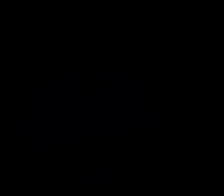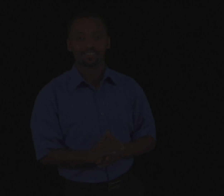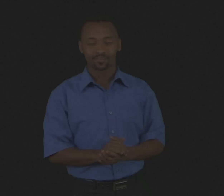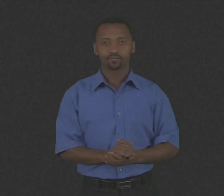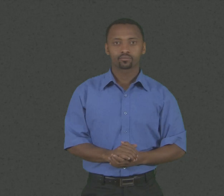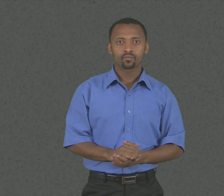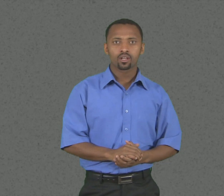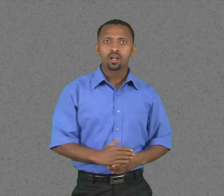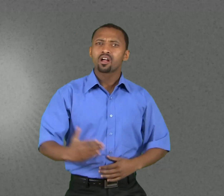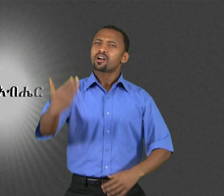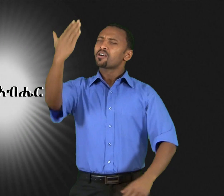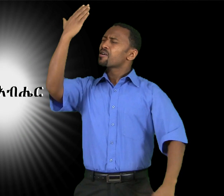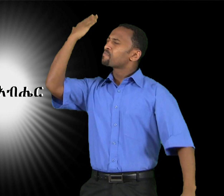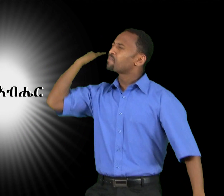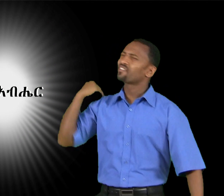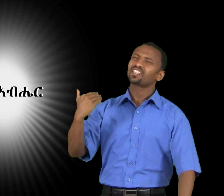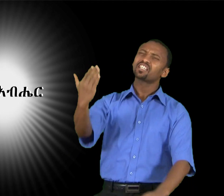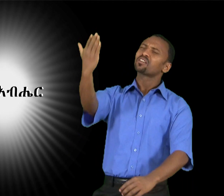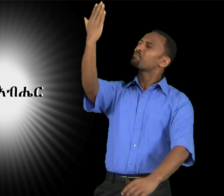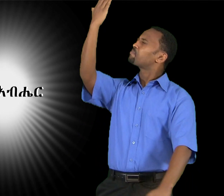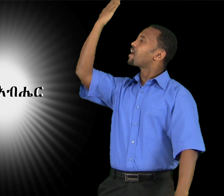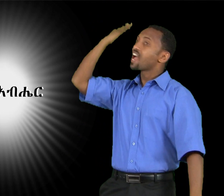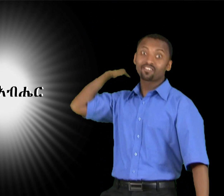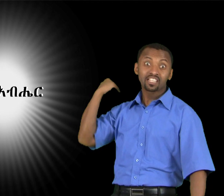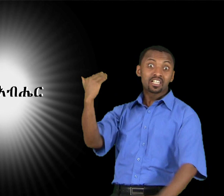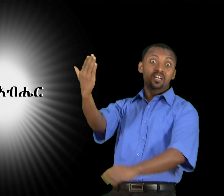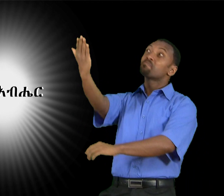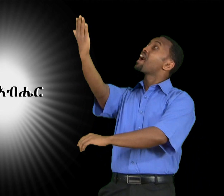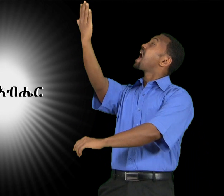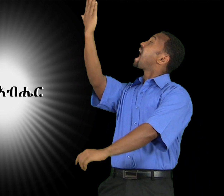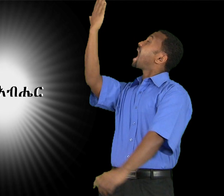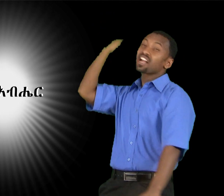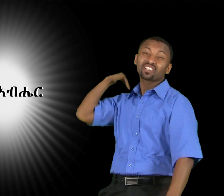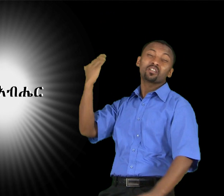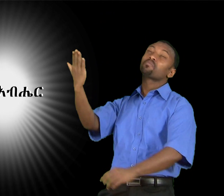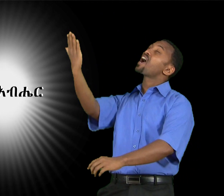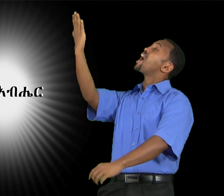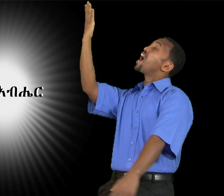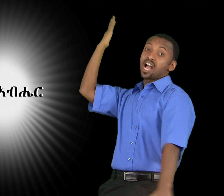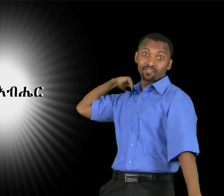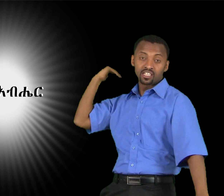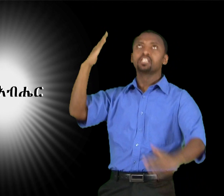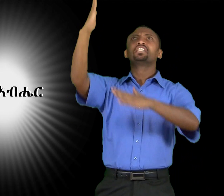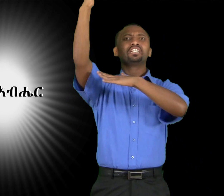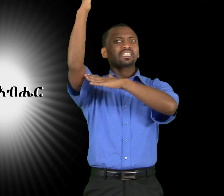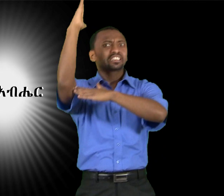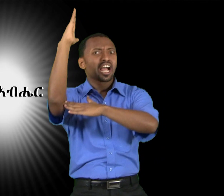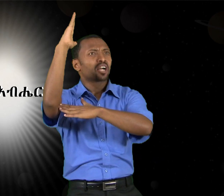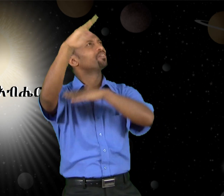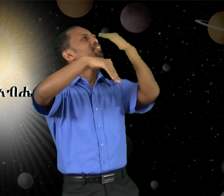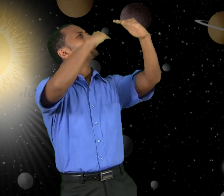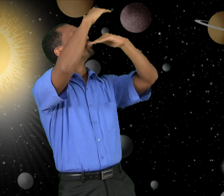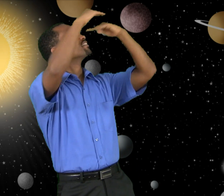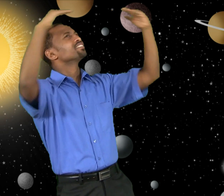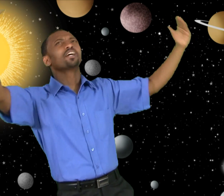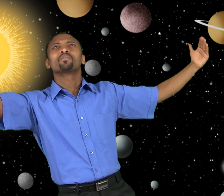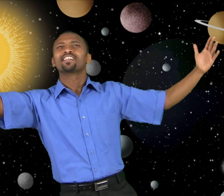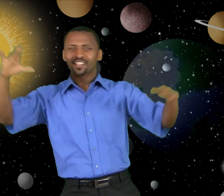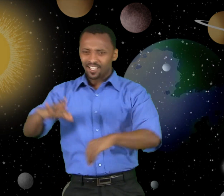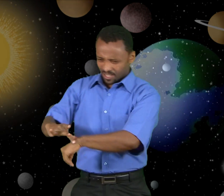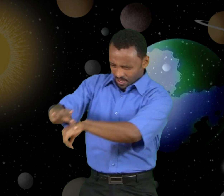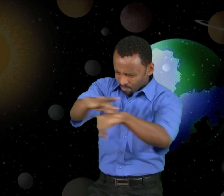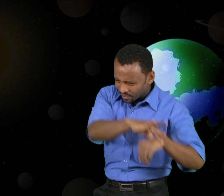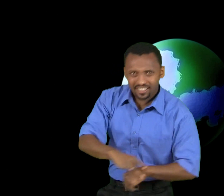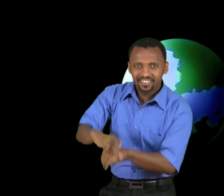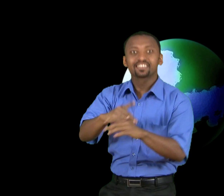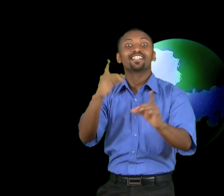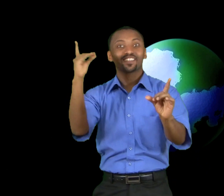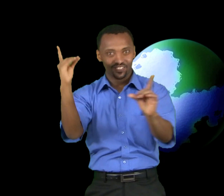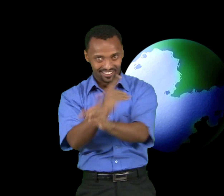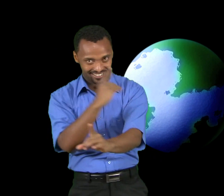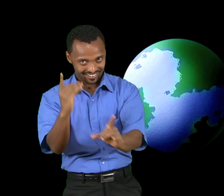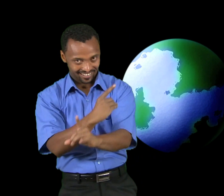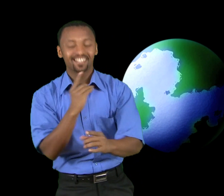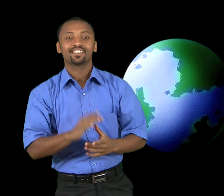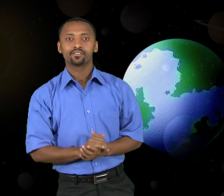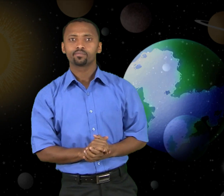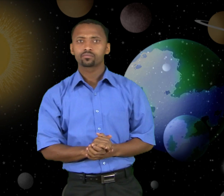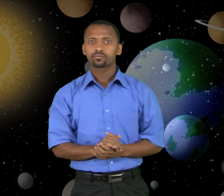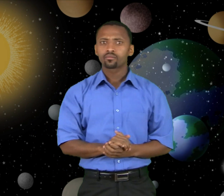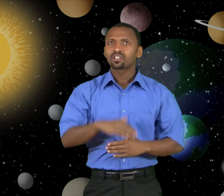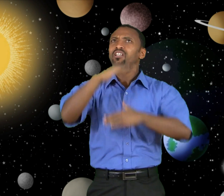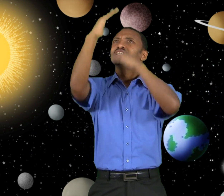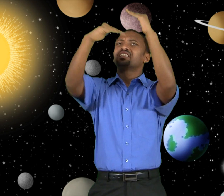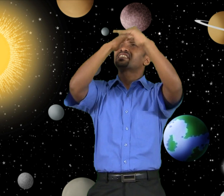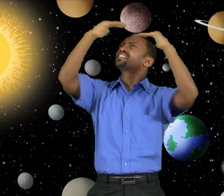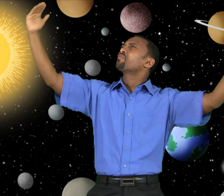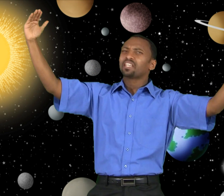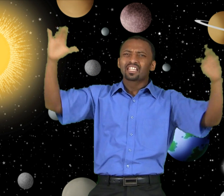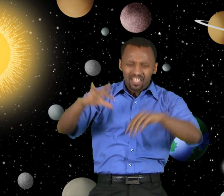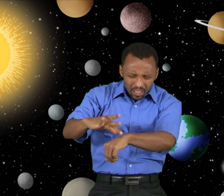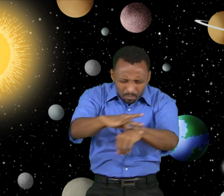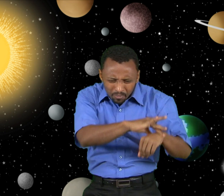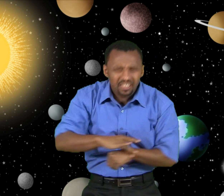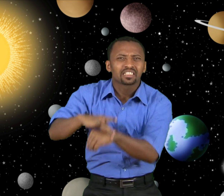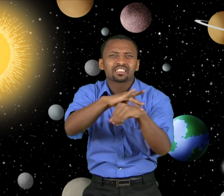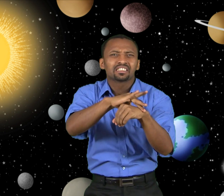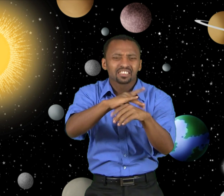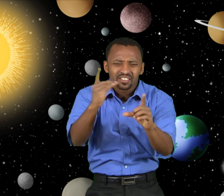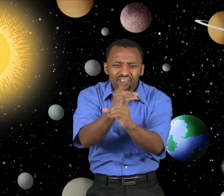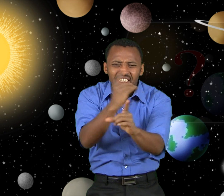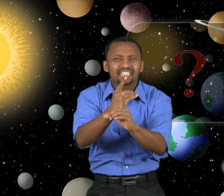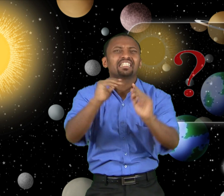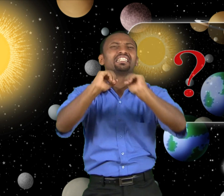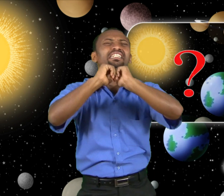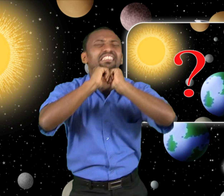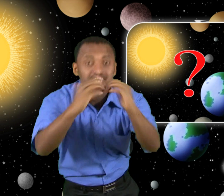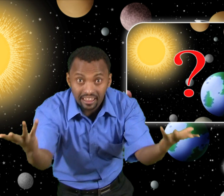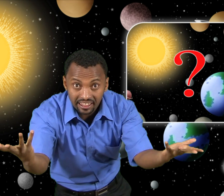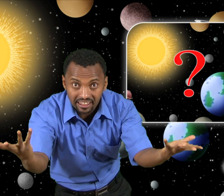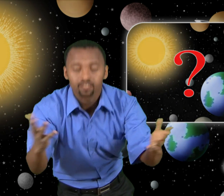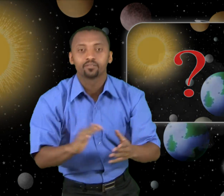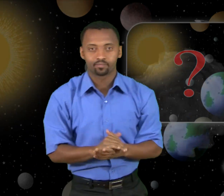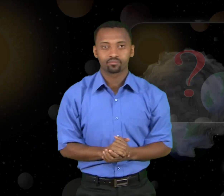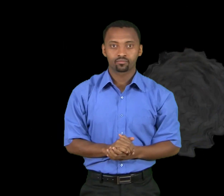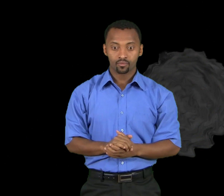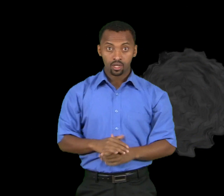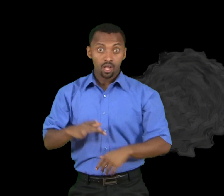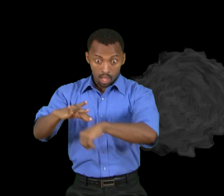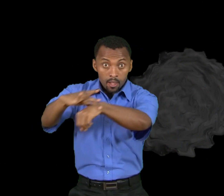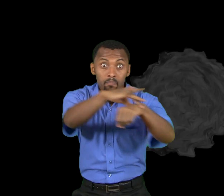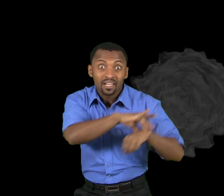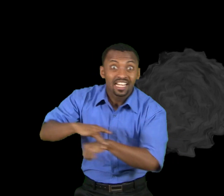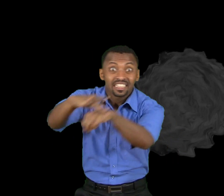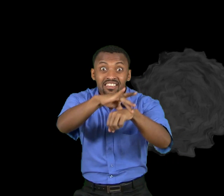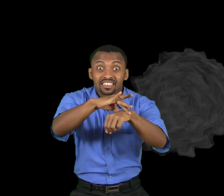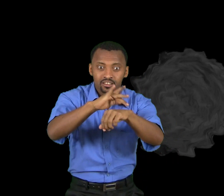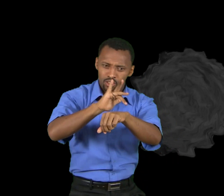In the beginning God created the heavens and the earth.